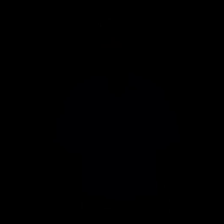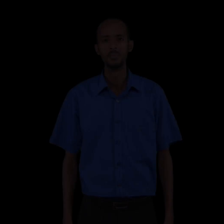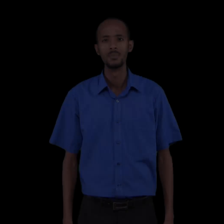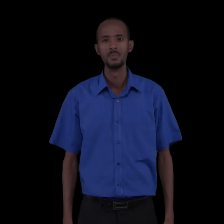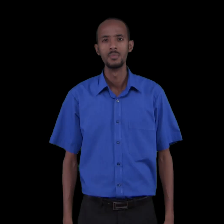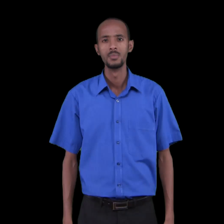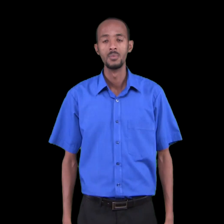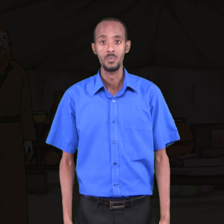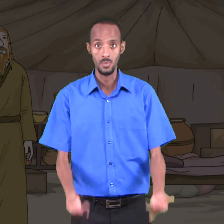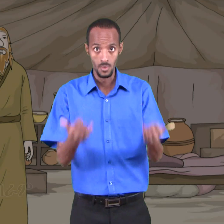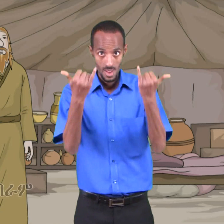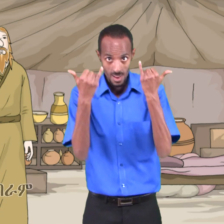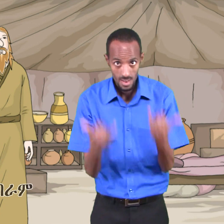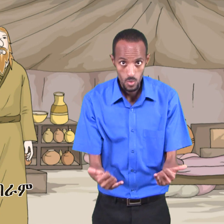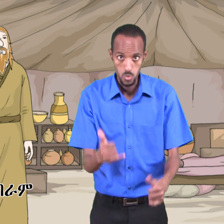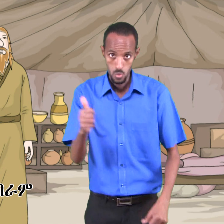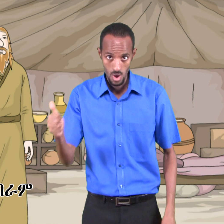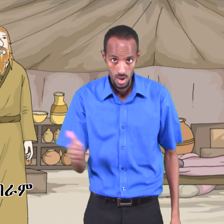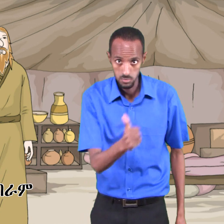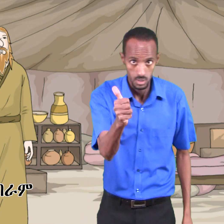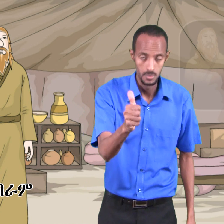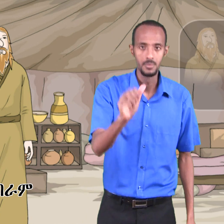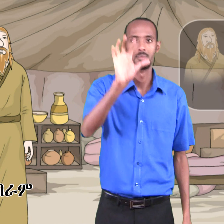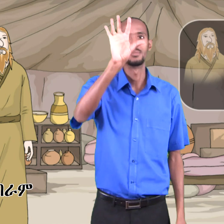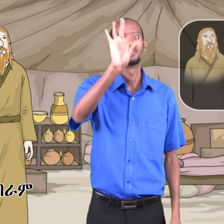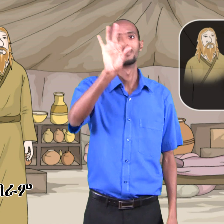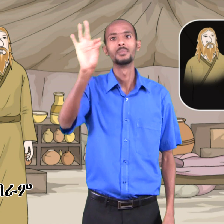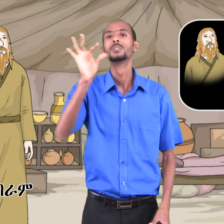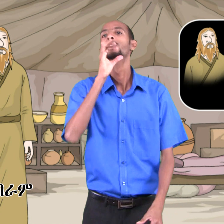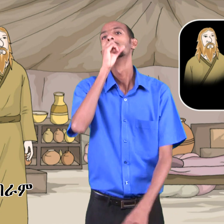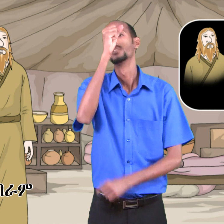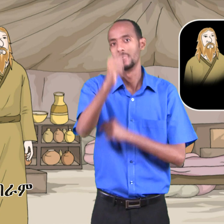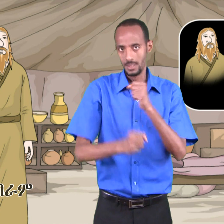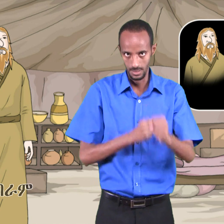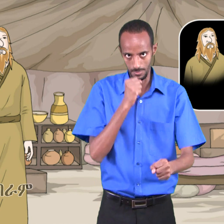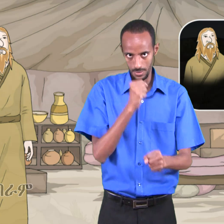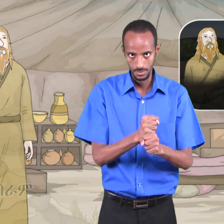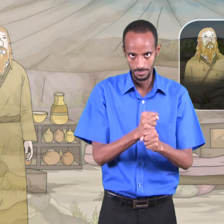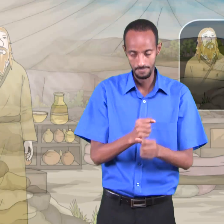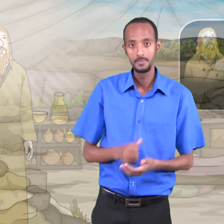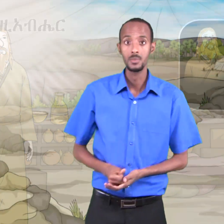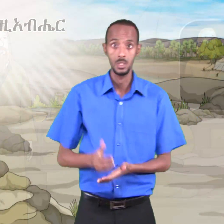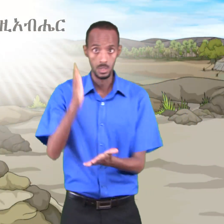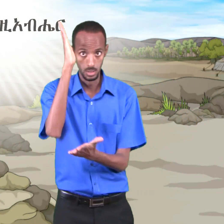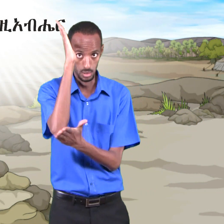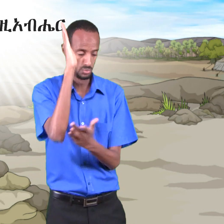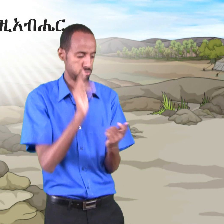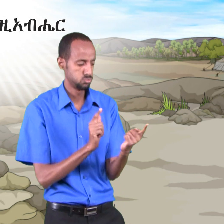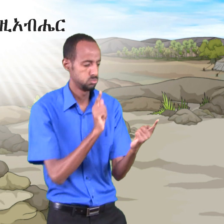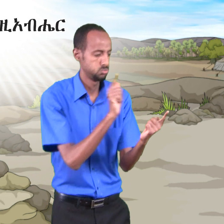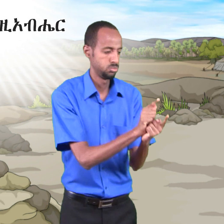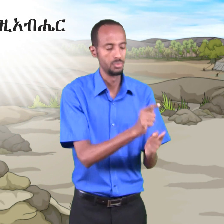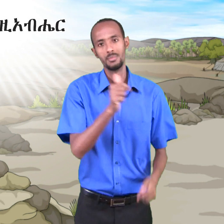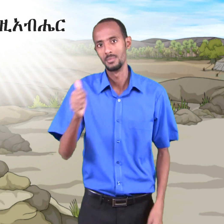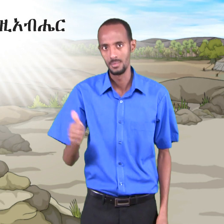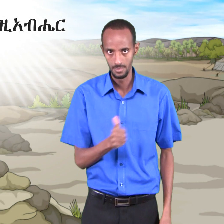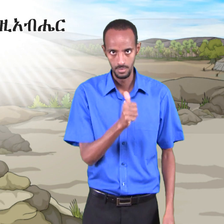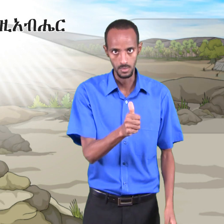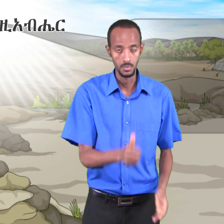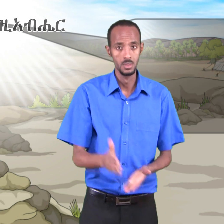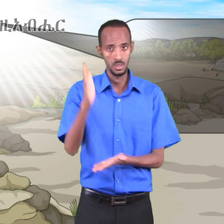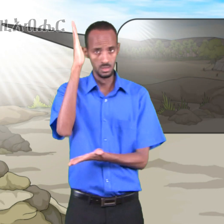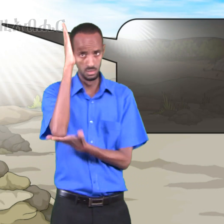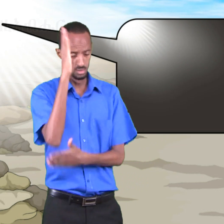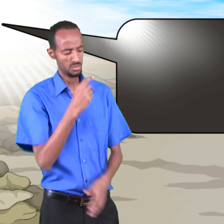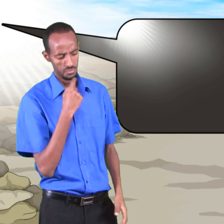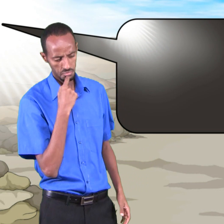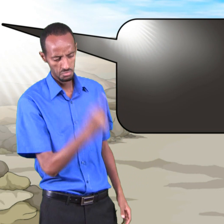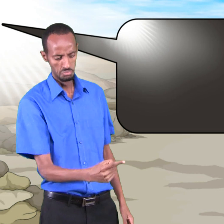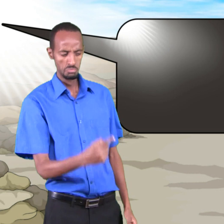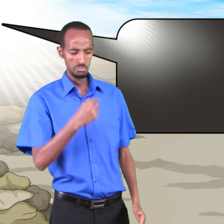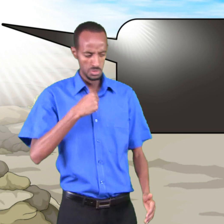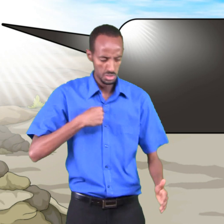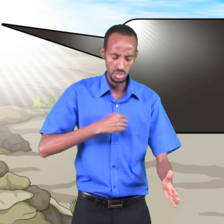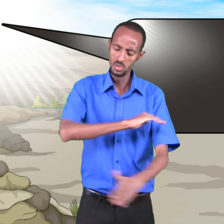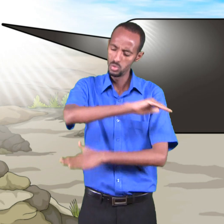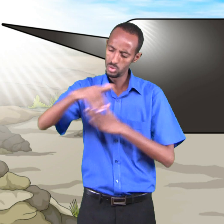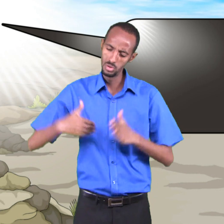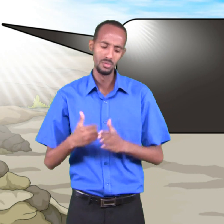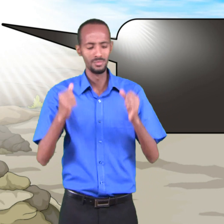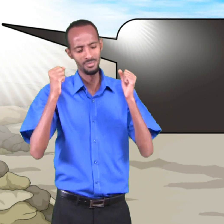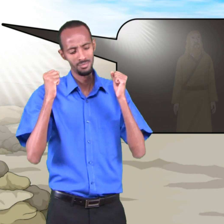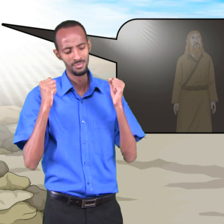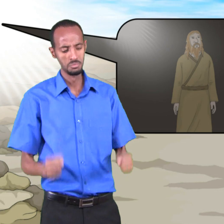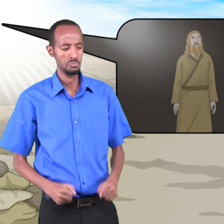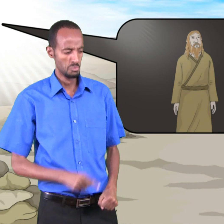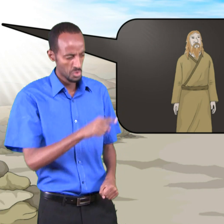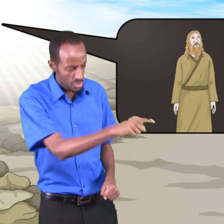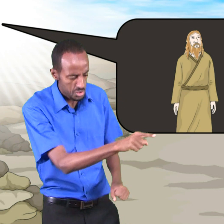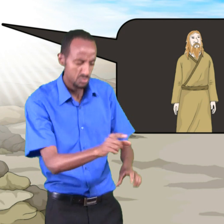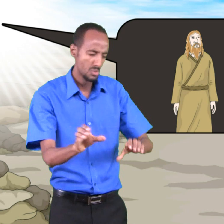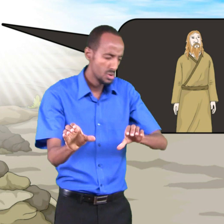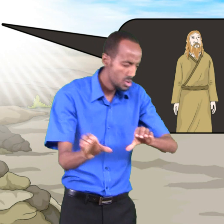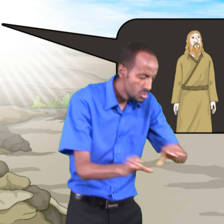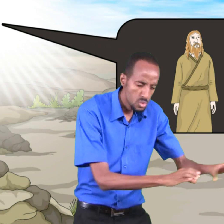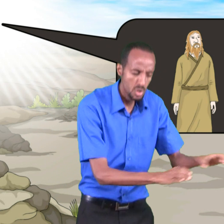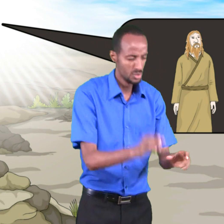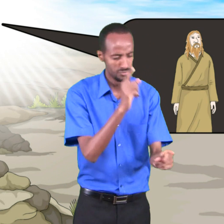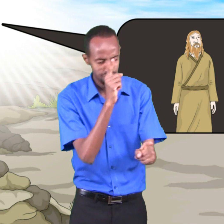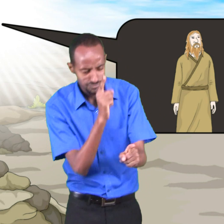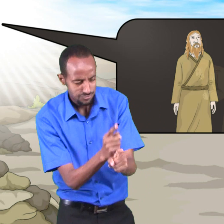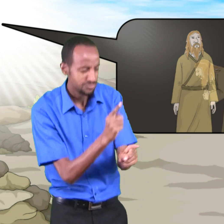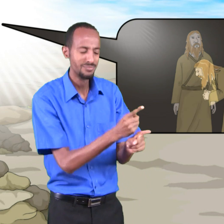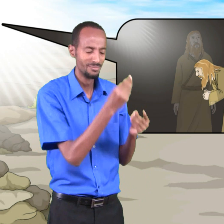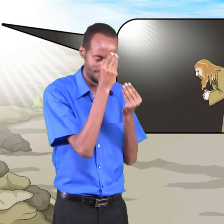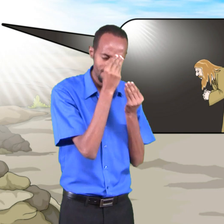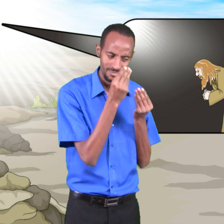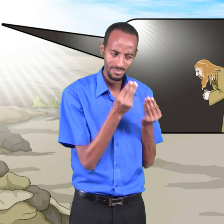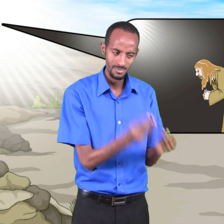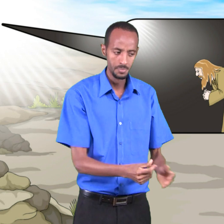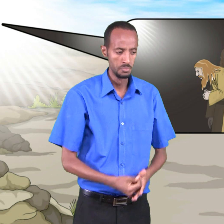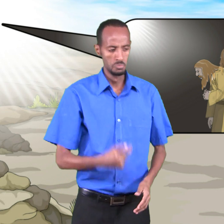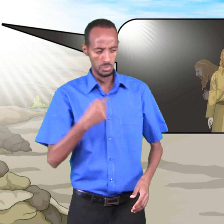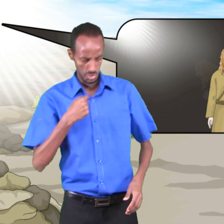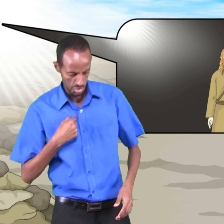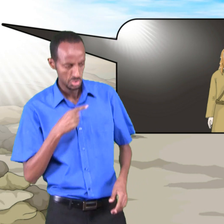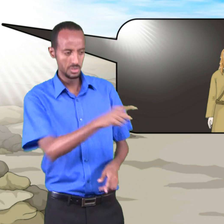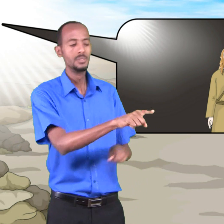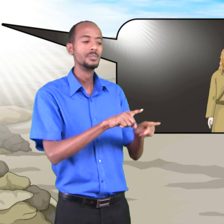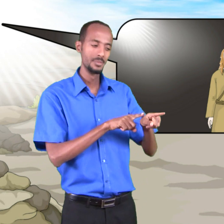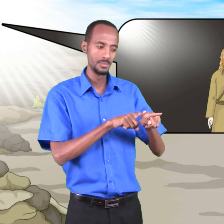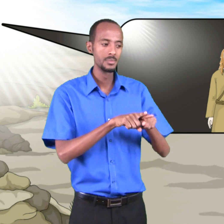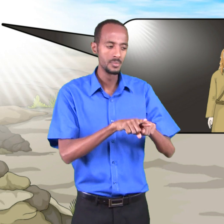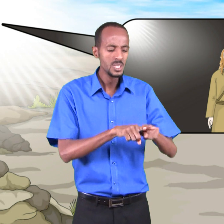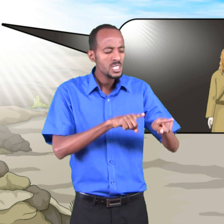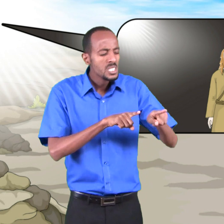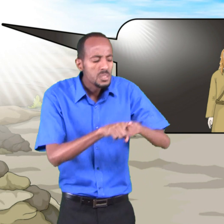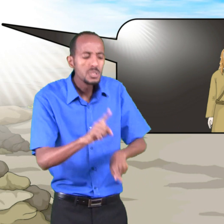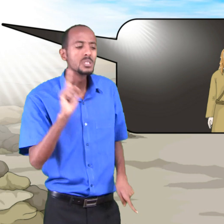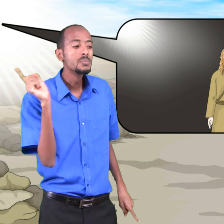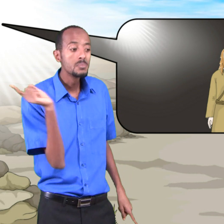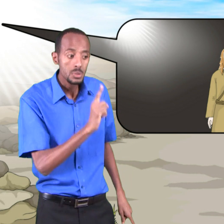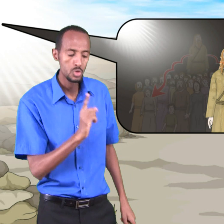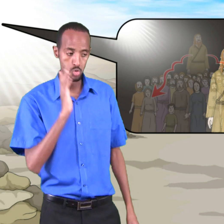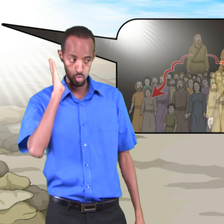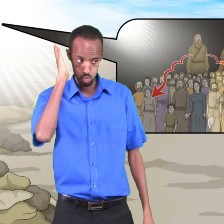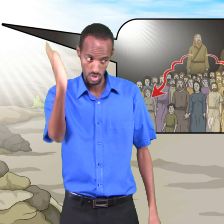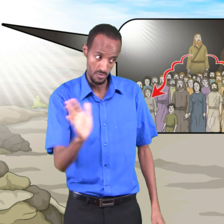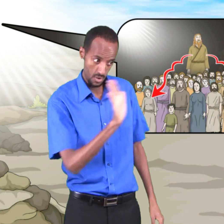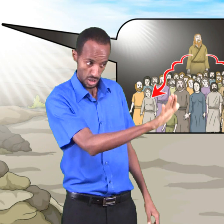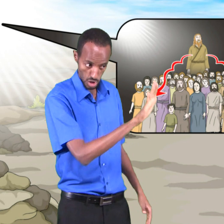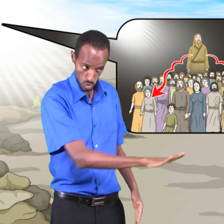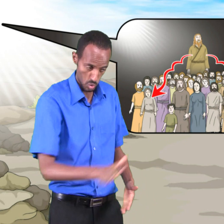When Abram was ninety-nine years old, the LORD appeared to him and said, “I am God Almighty. Walk before Me and be blameless.